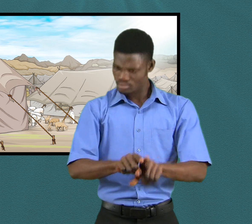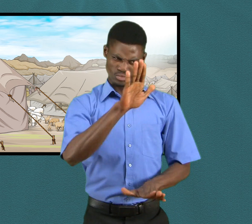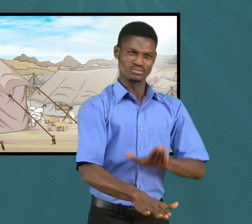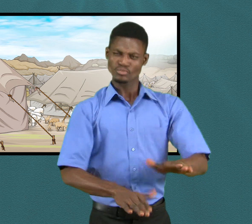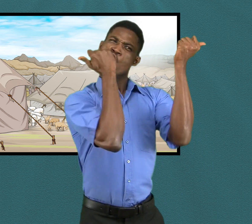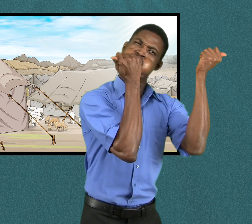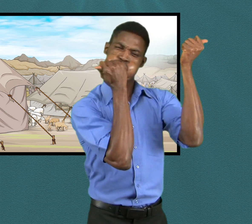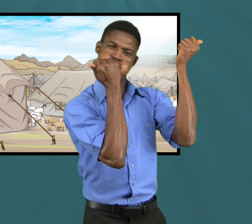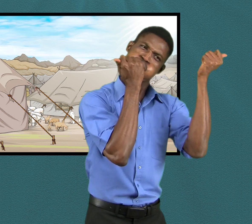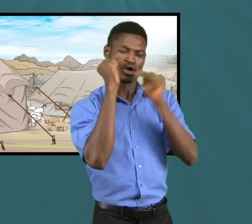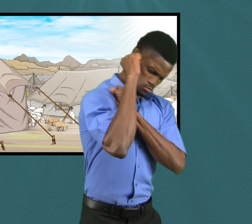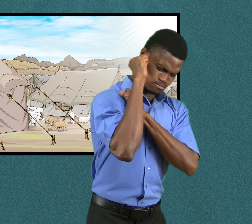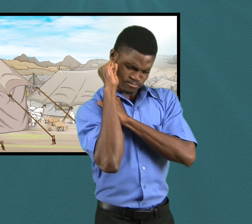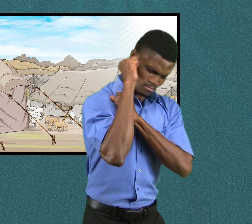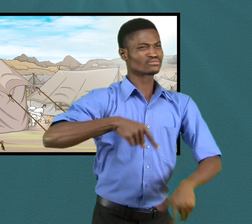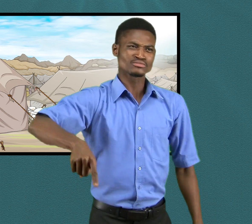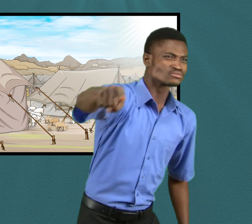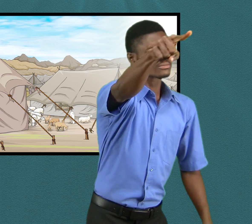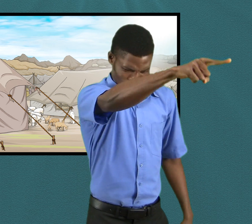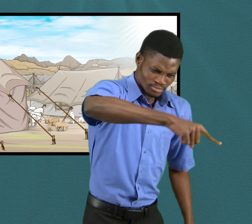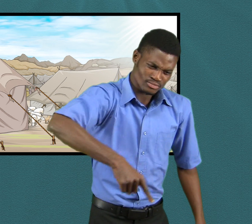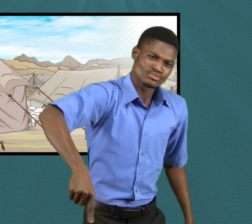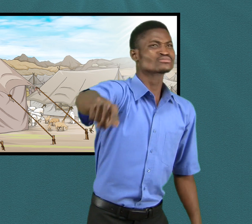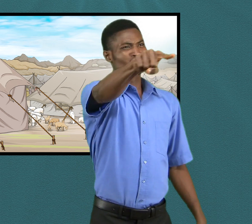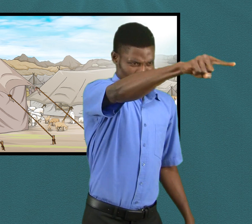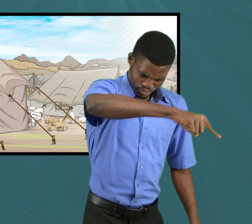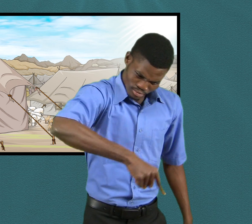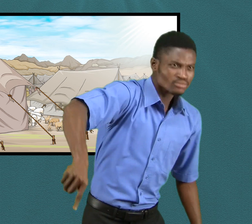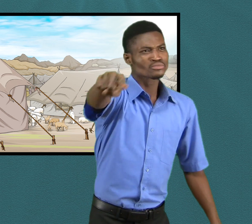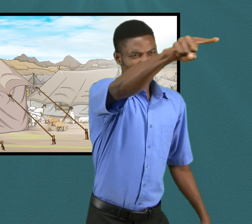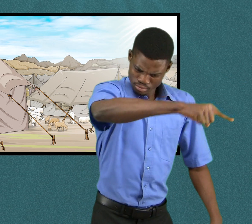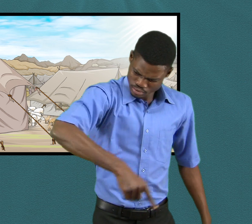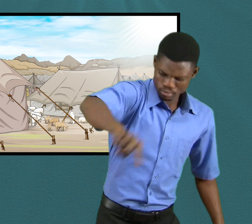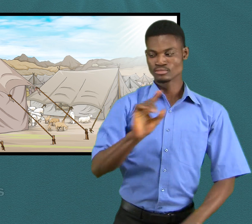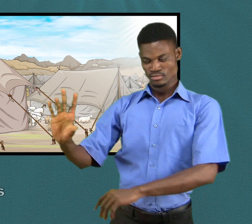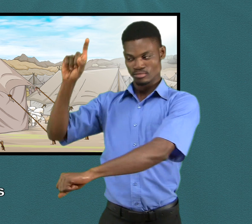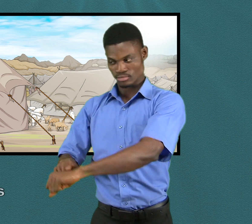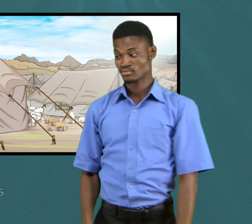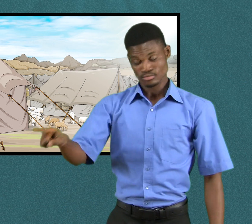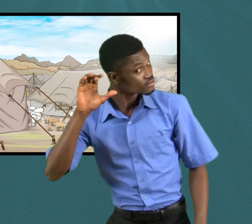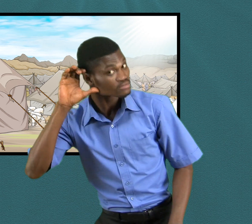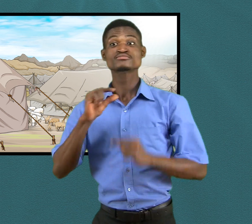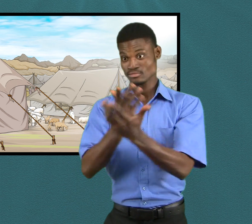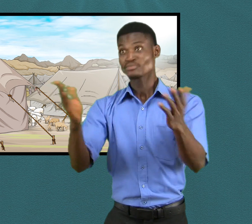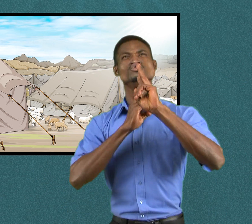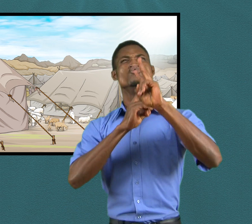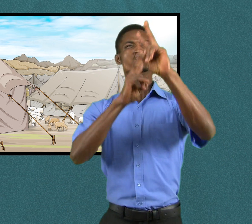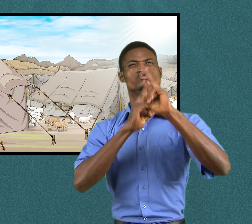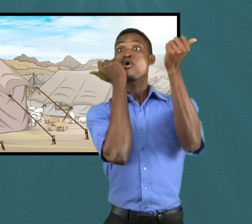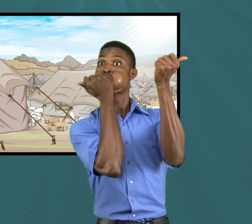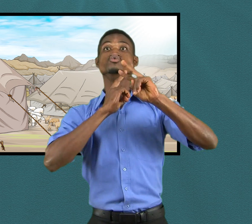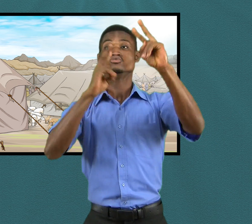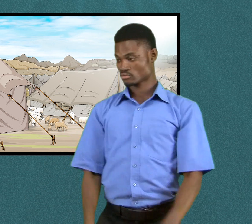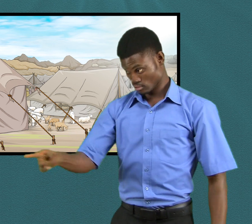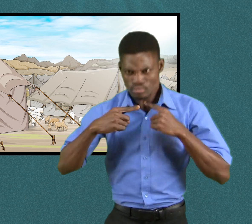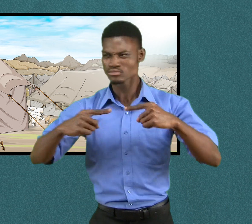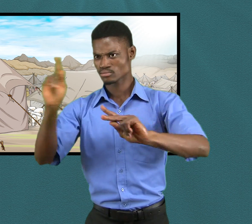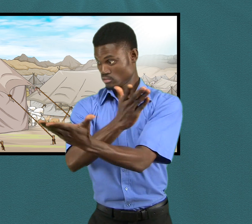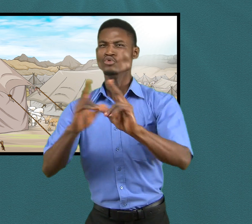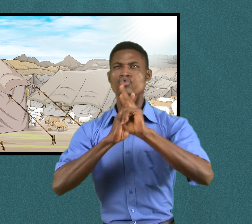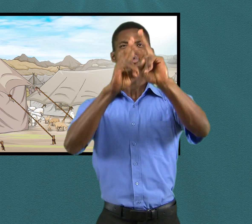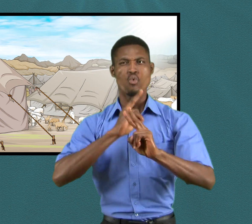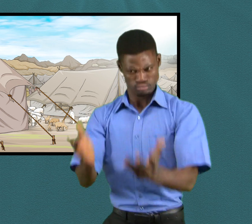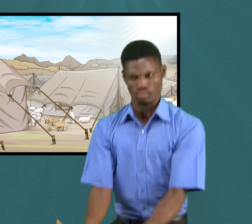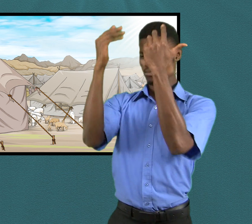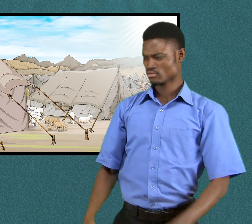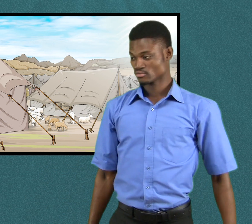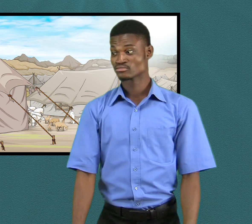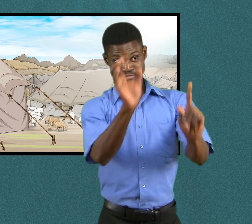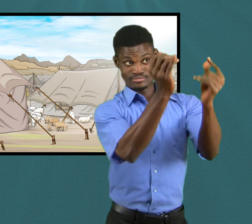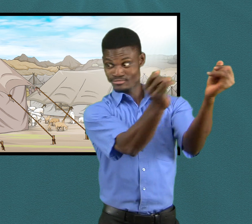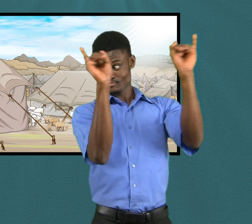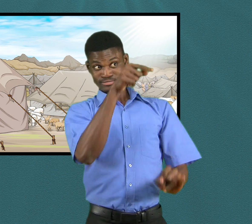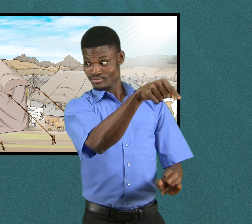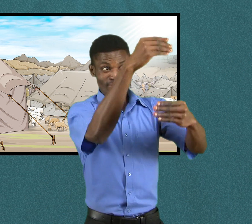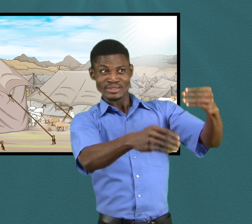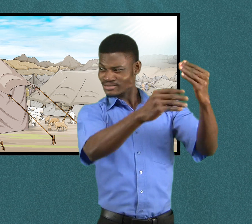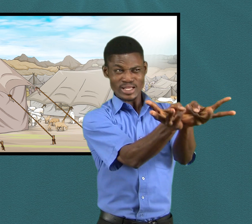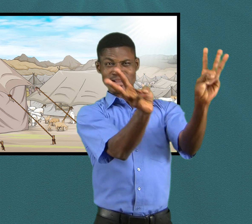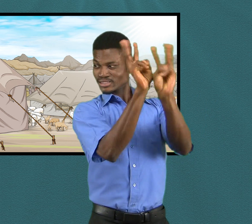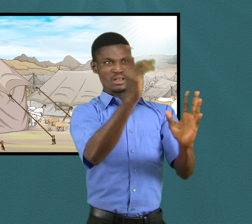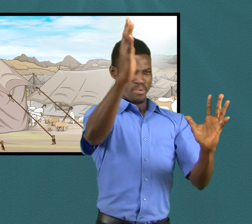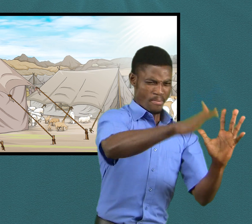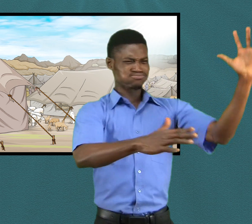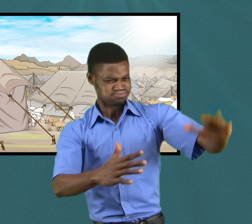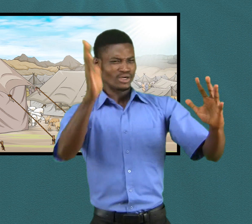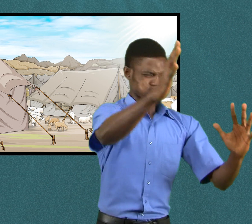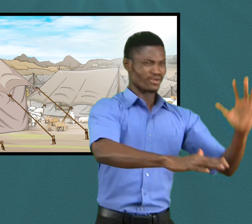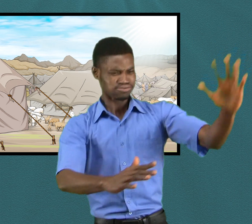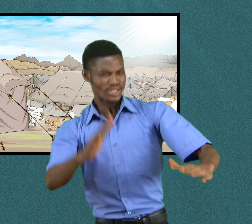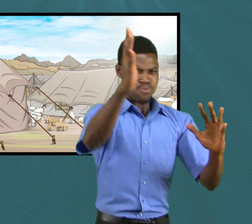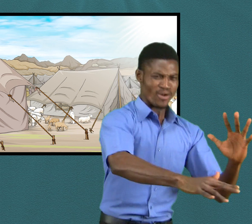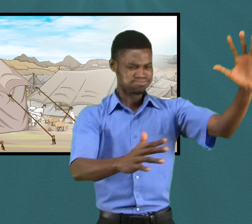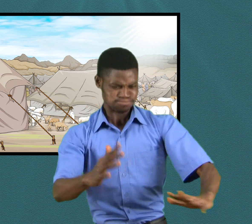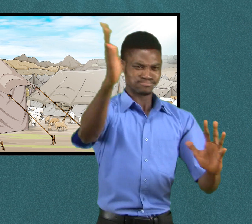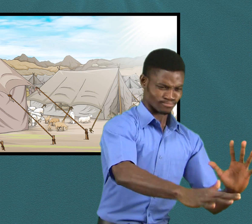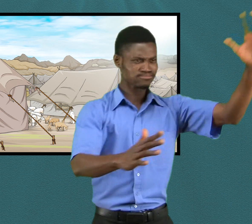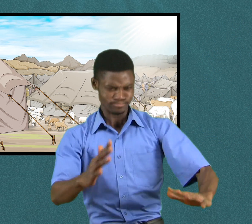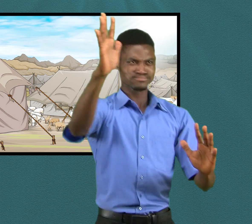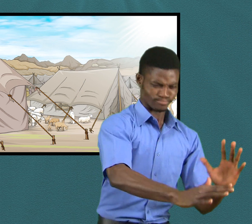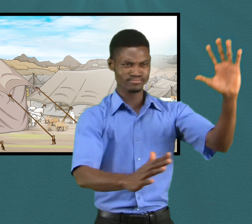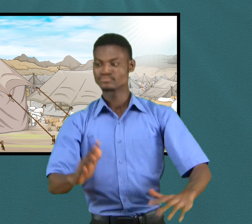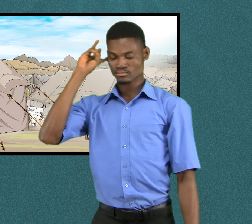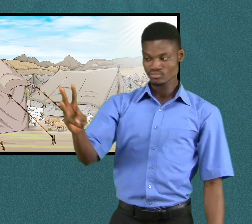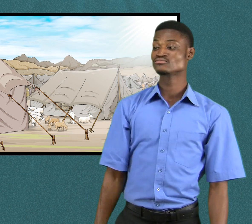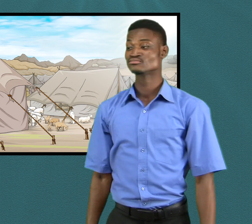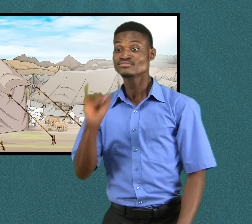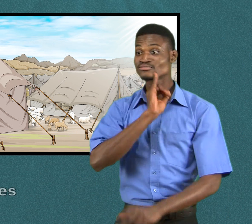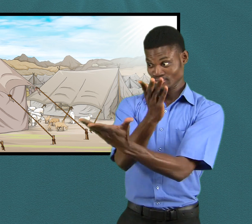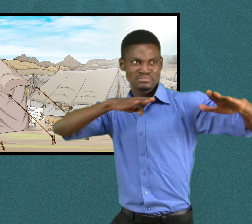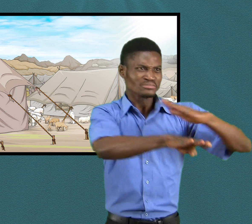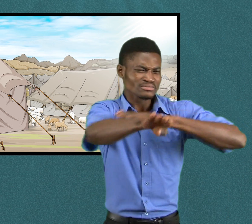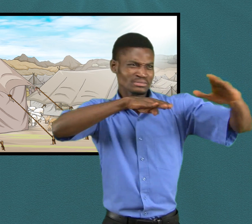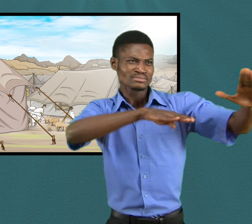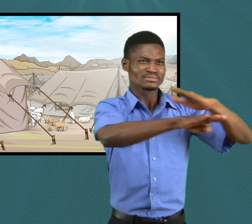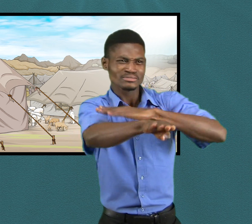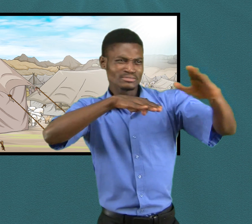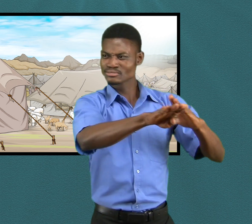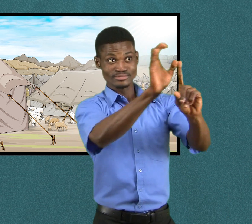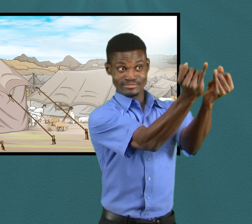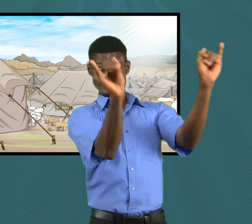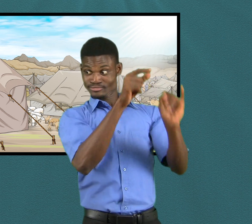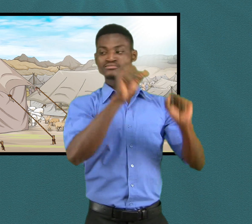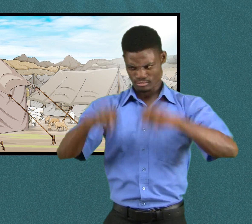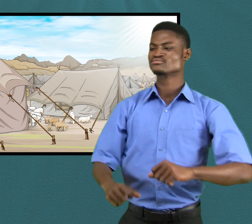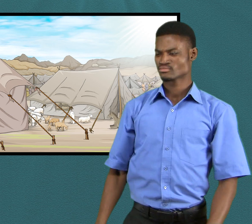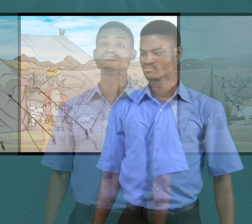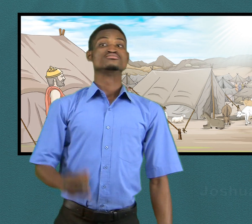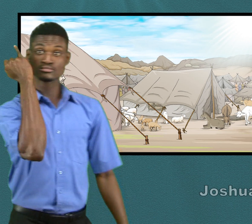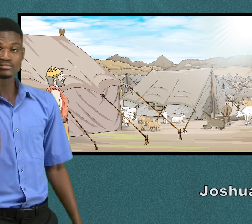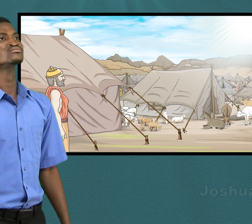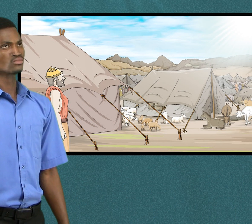And when there is a long blast of the ram’s horn and you hear its sound, have all the people give a mighty shout. Then the wall of the city will collapse and all your people will charge straight into the city.”